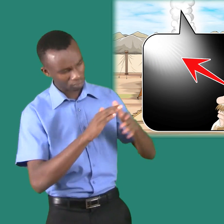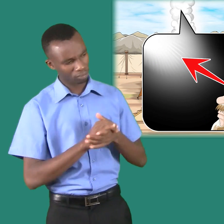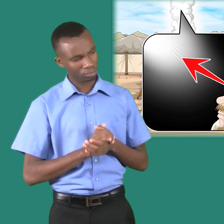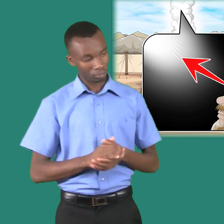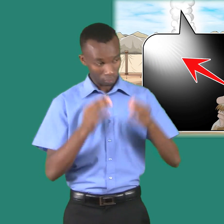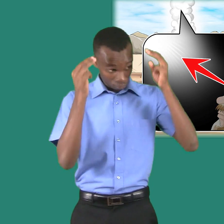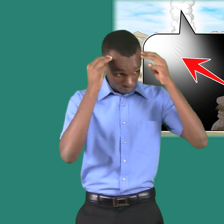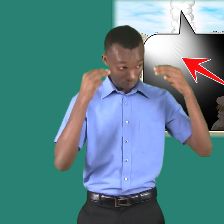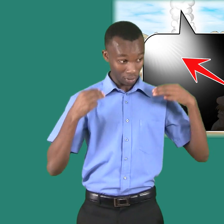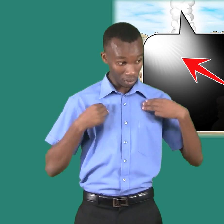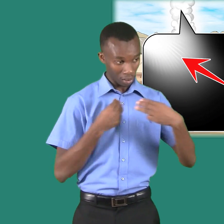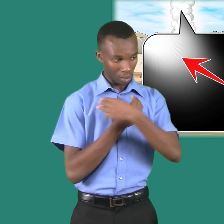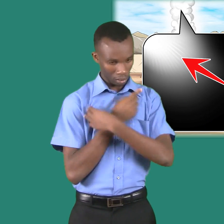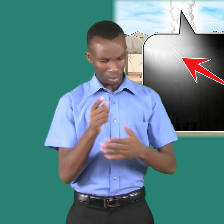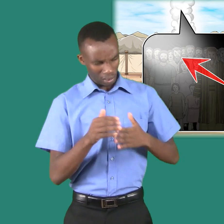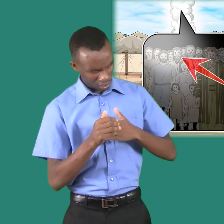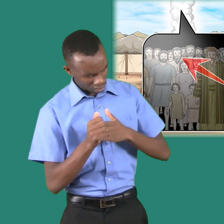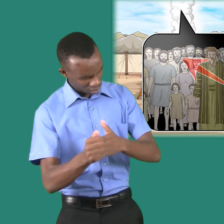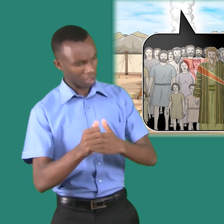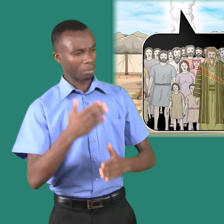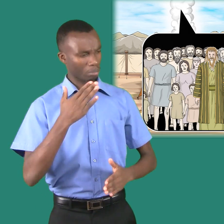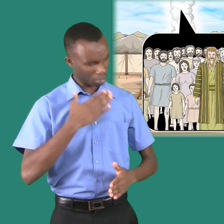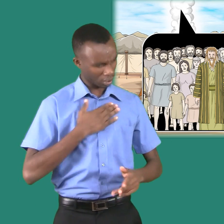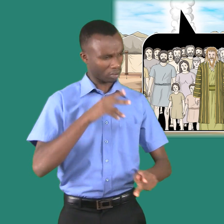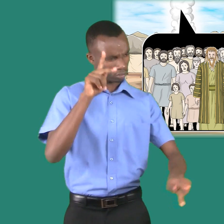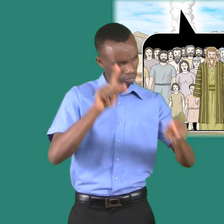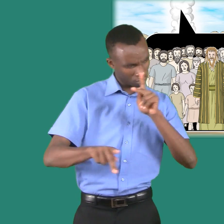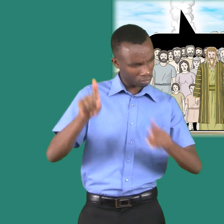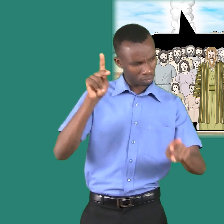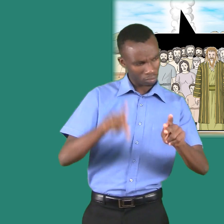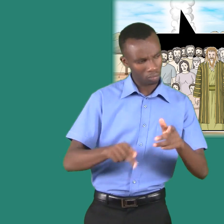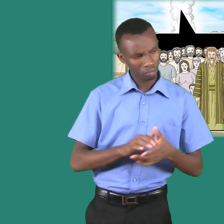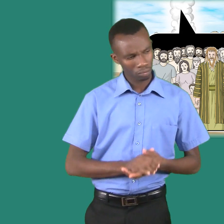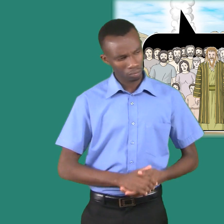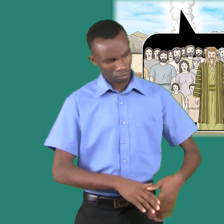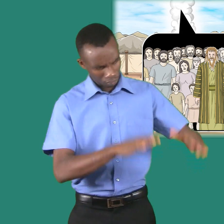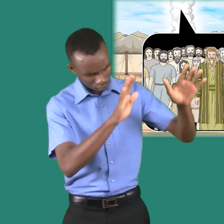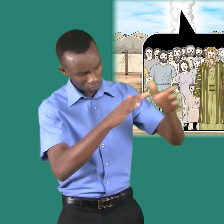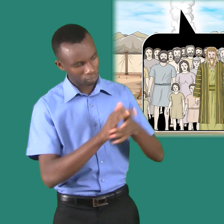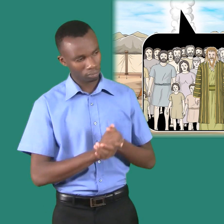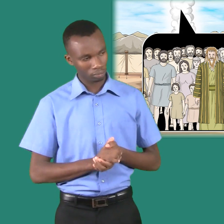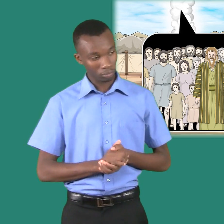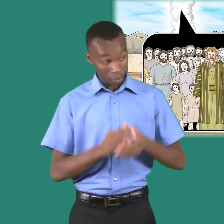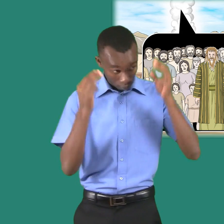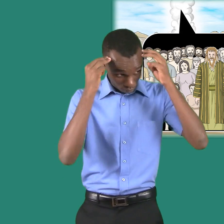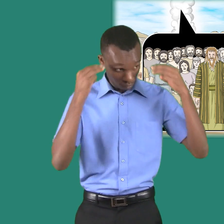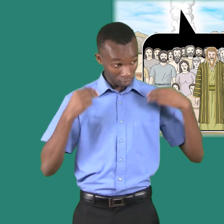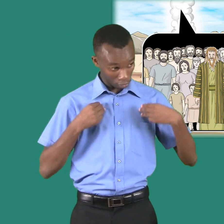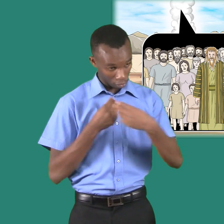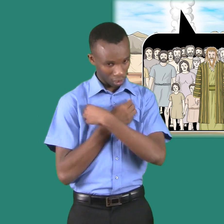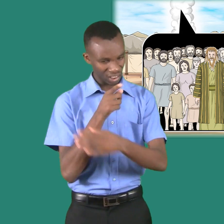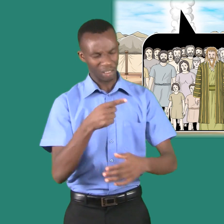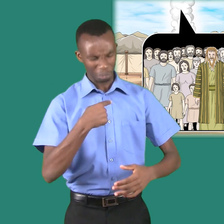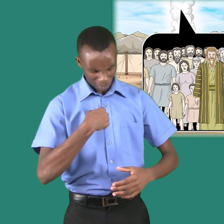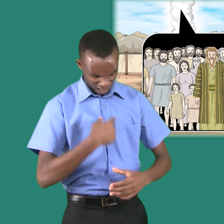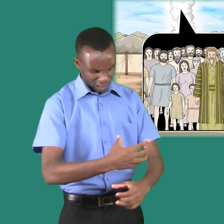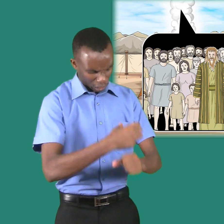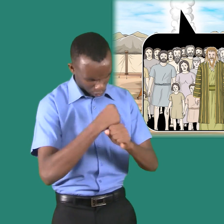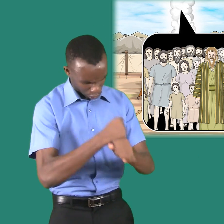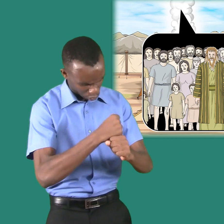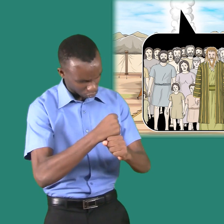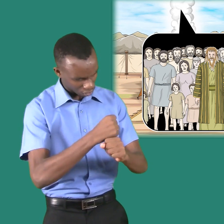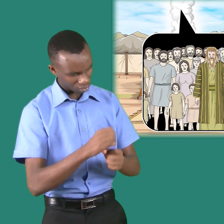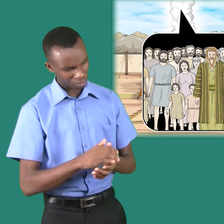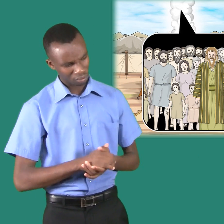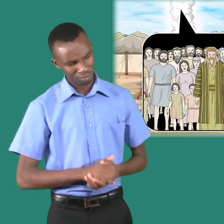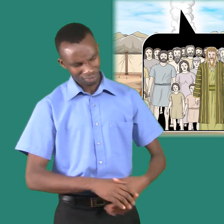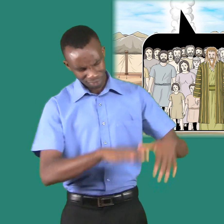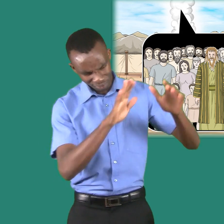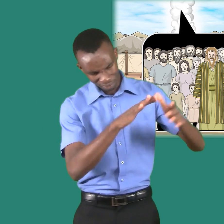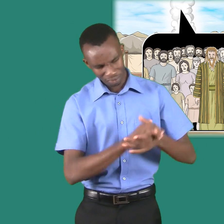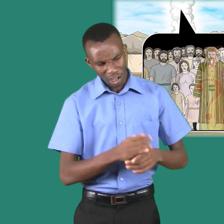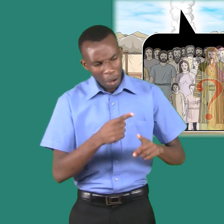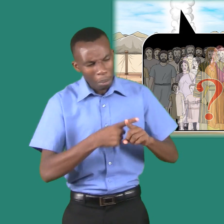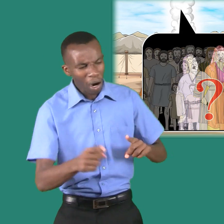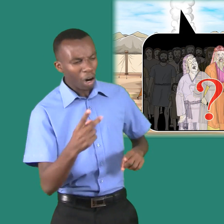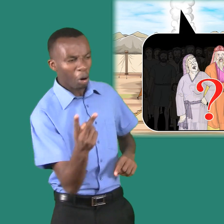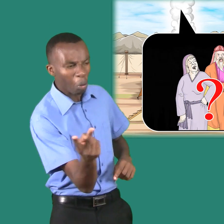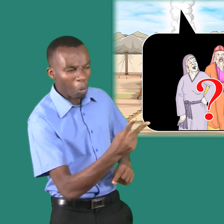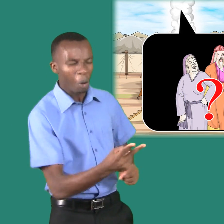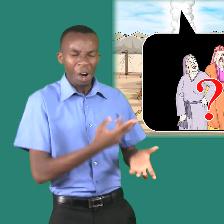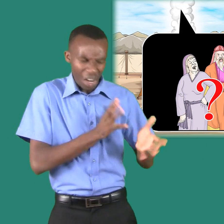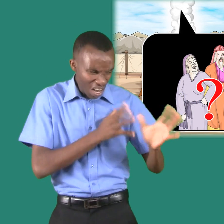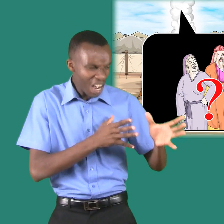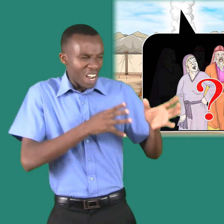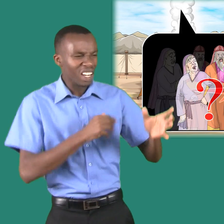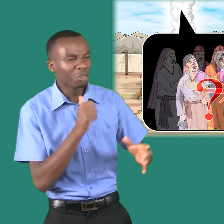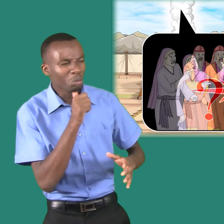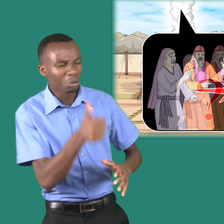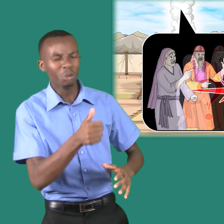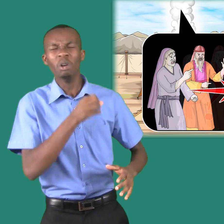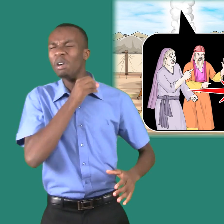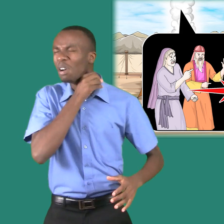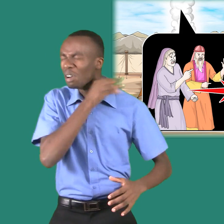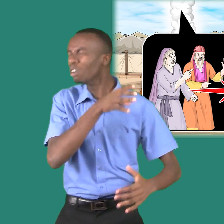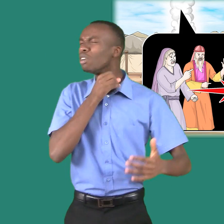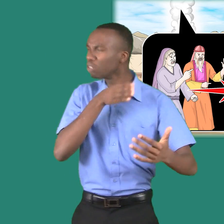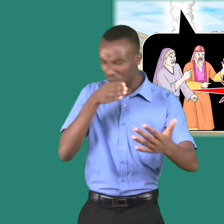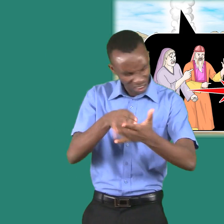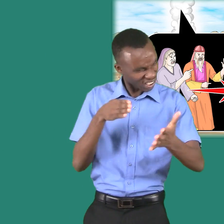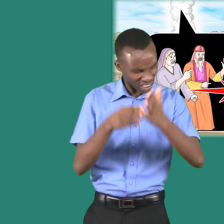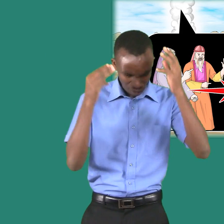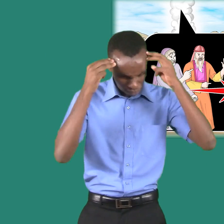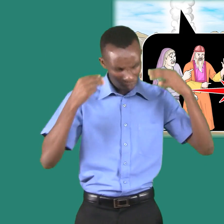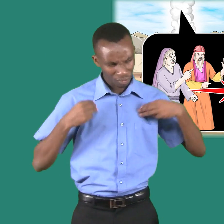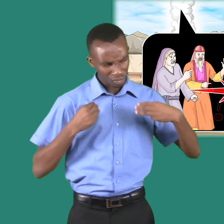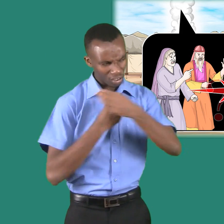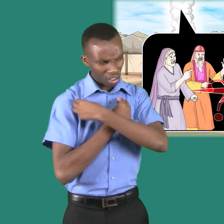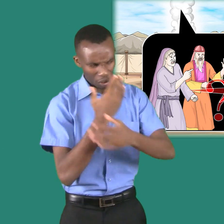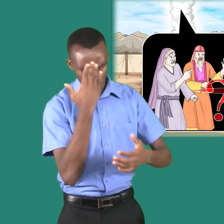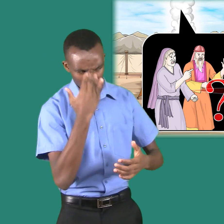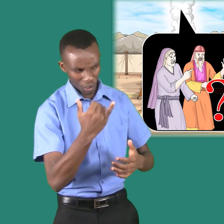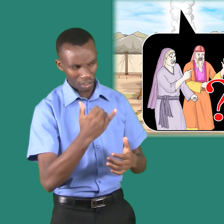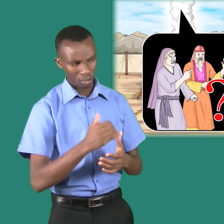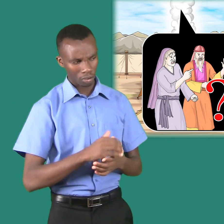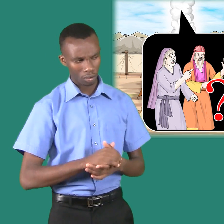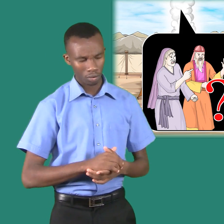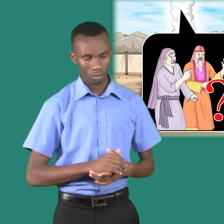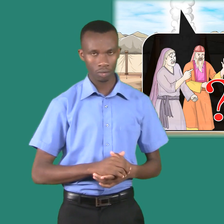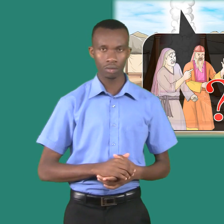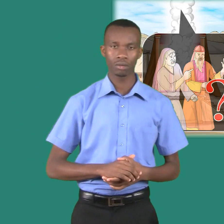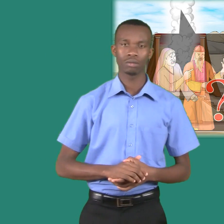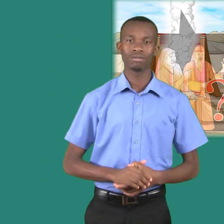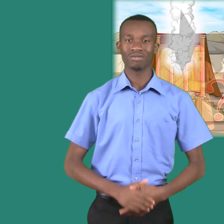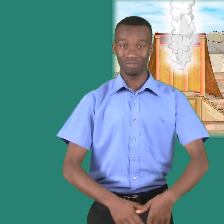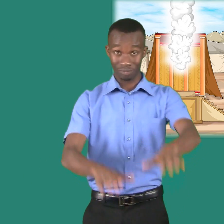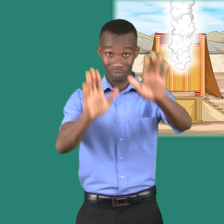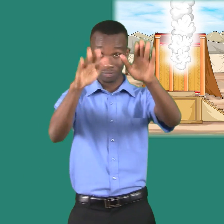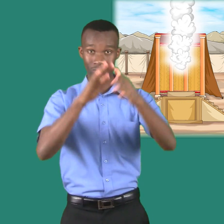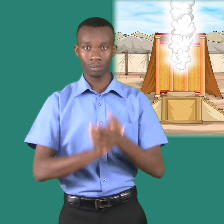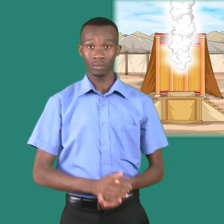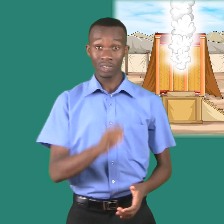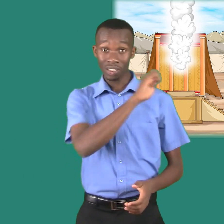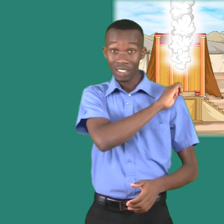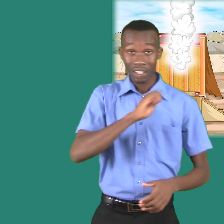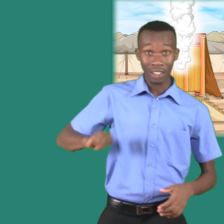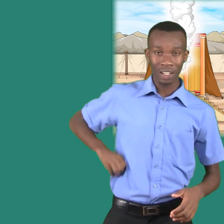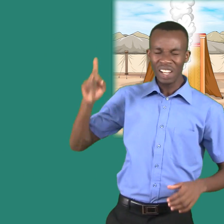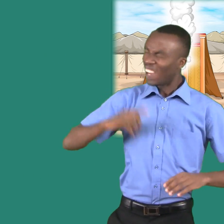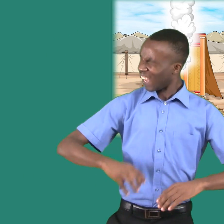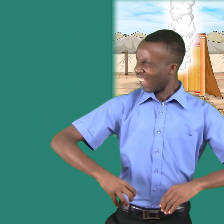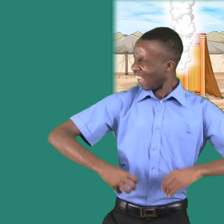Why then were you unafraid to speak against My servant Moses?”